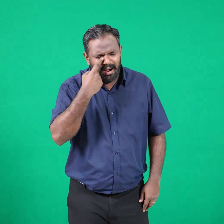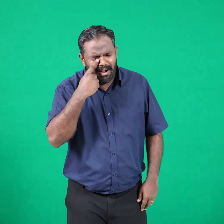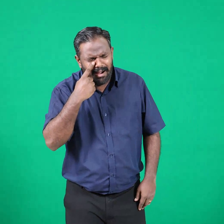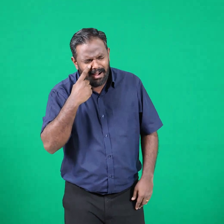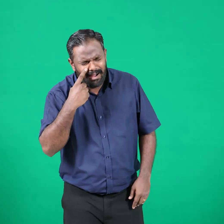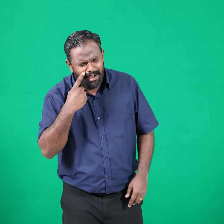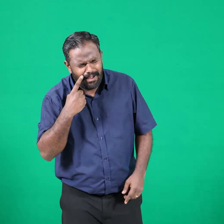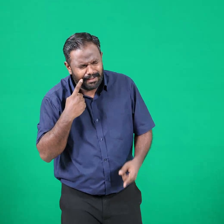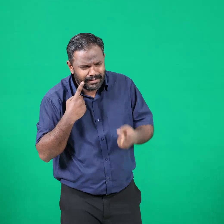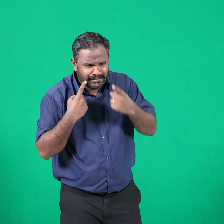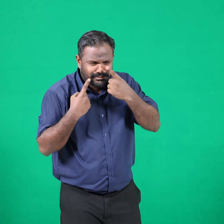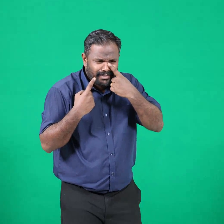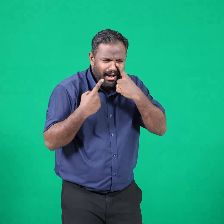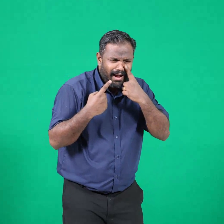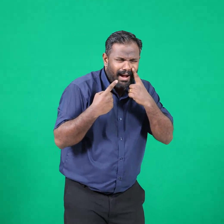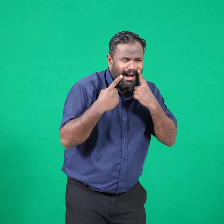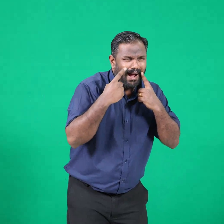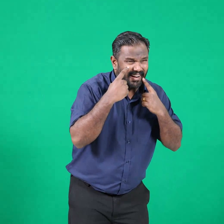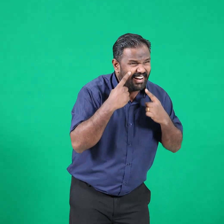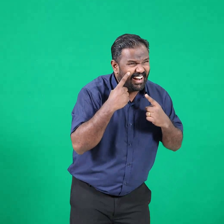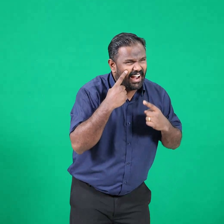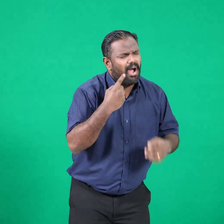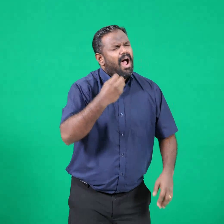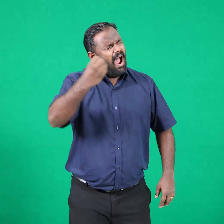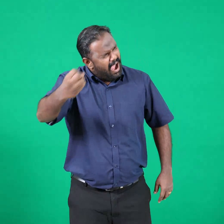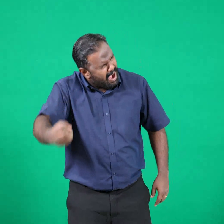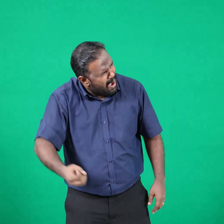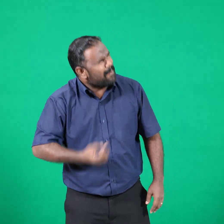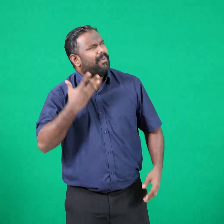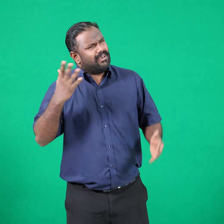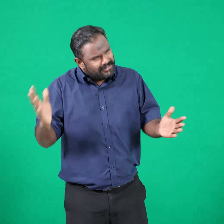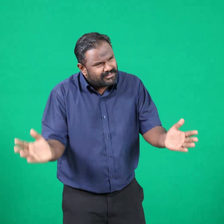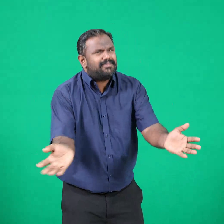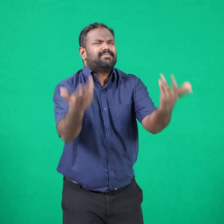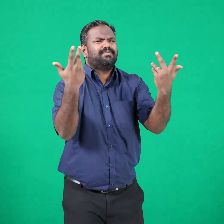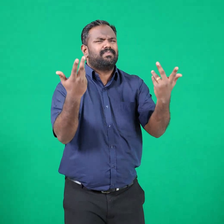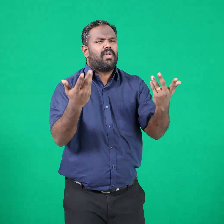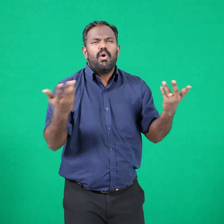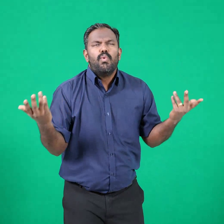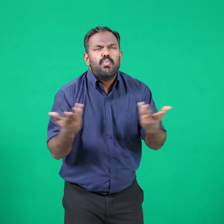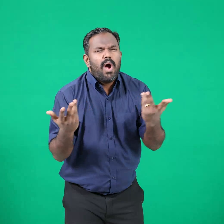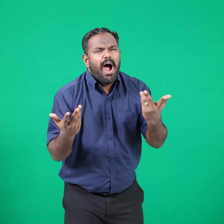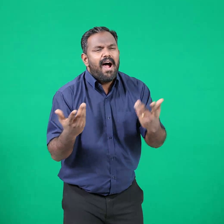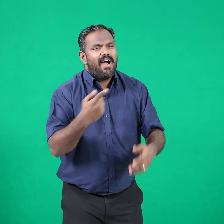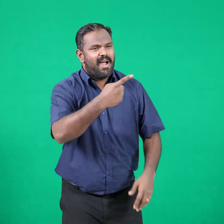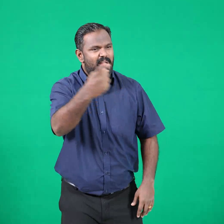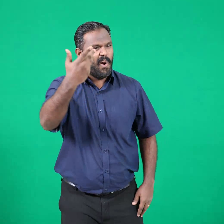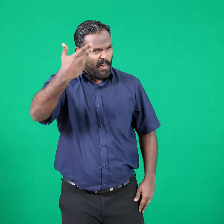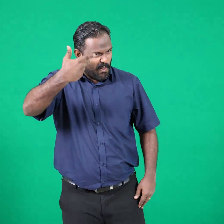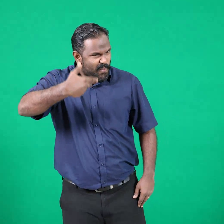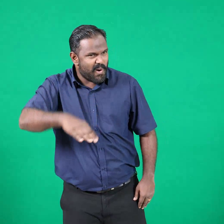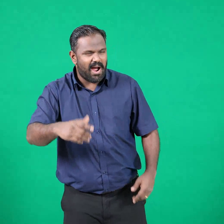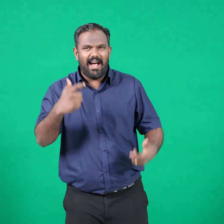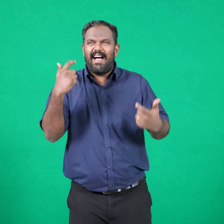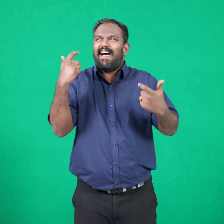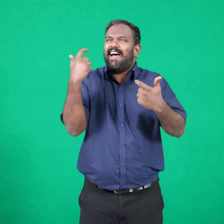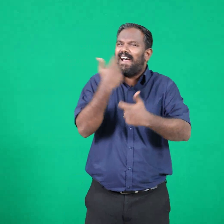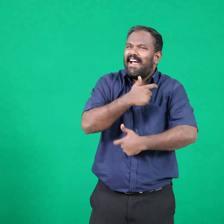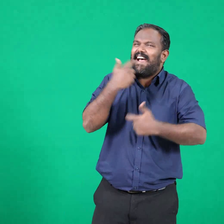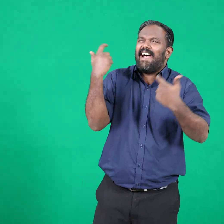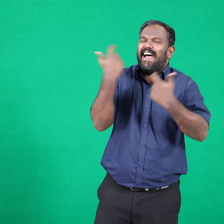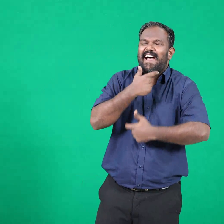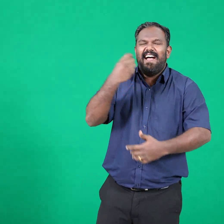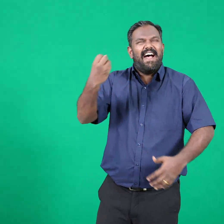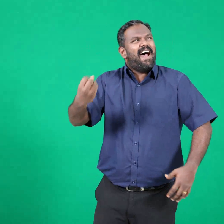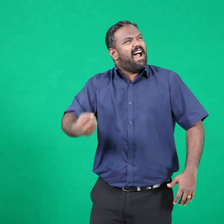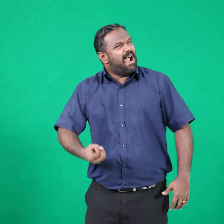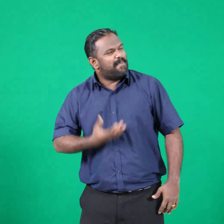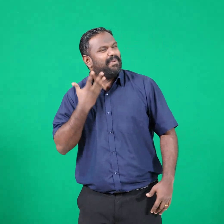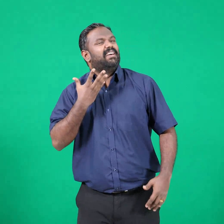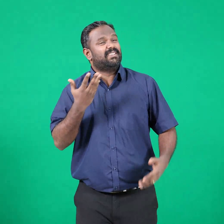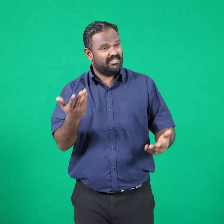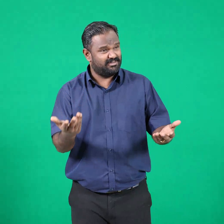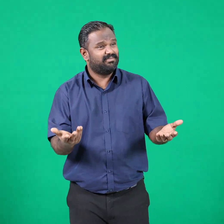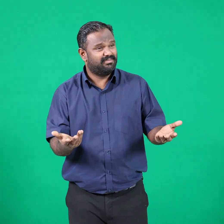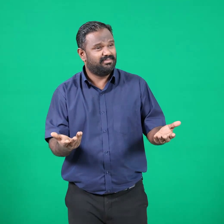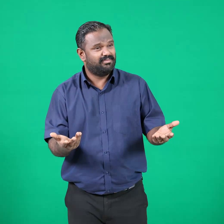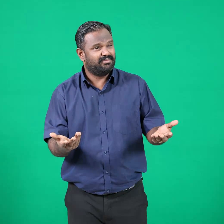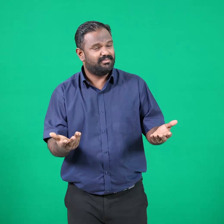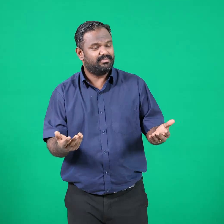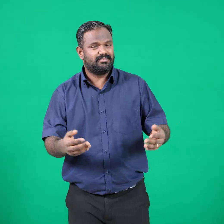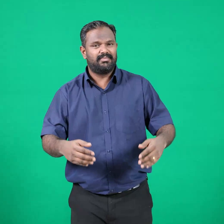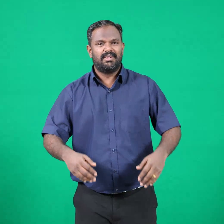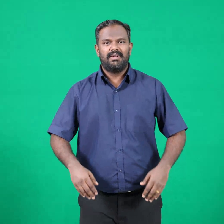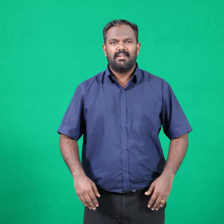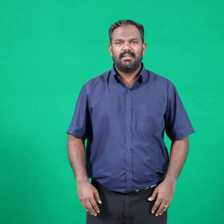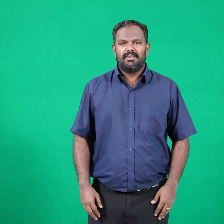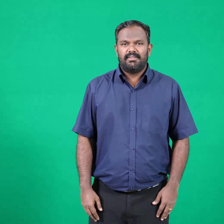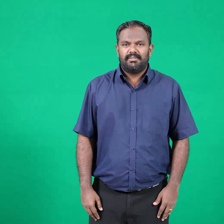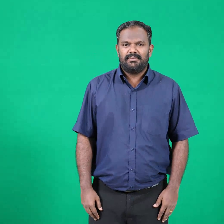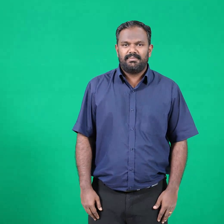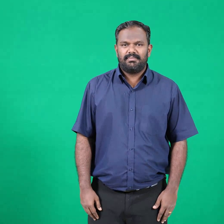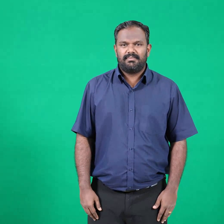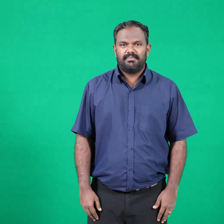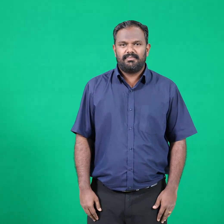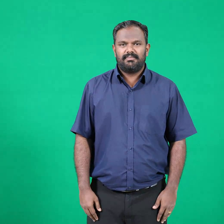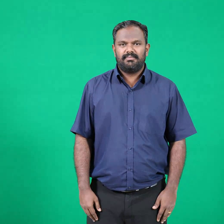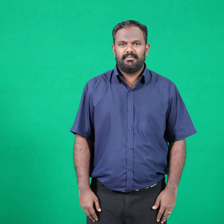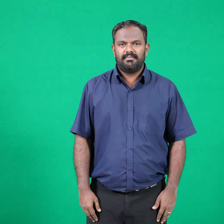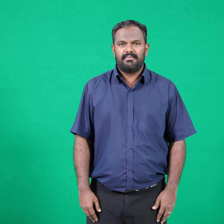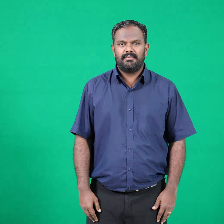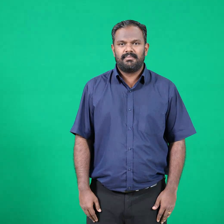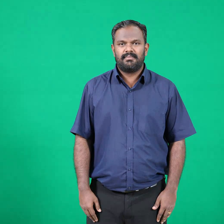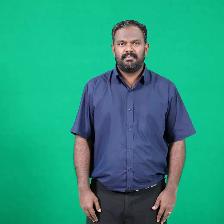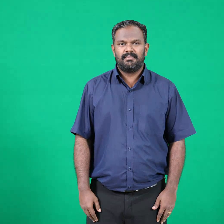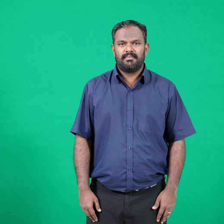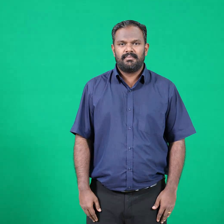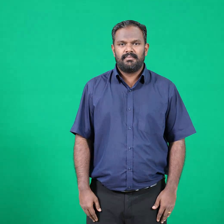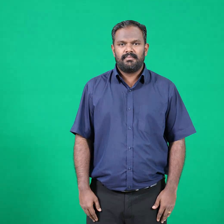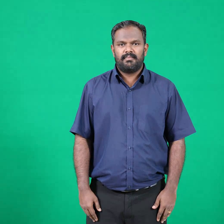Blessed are you who weep now, for you will laugh.